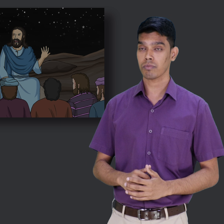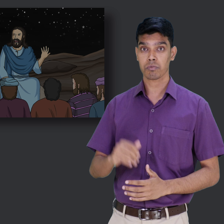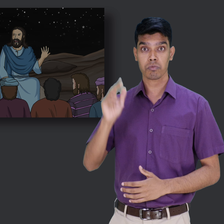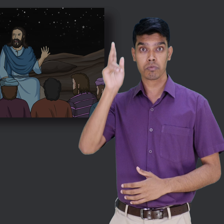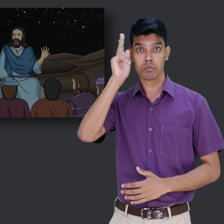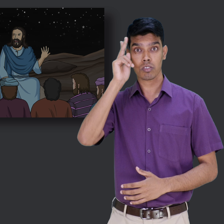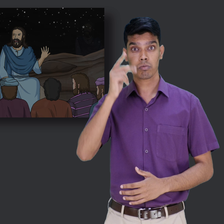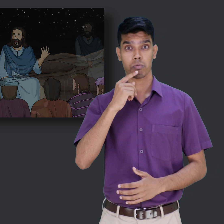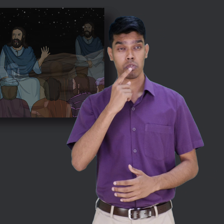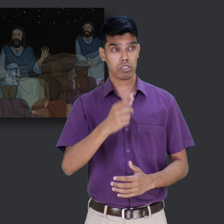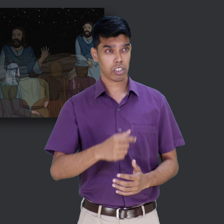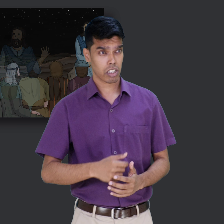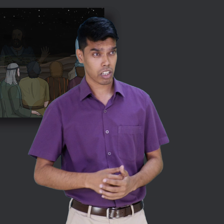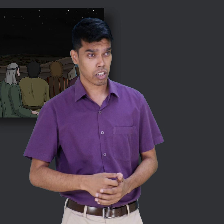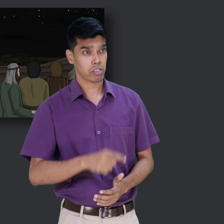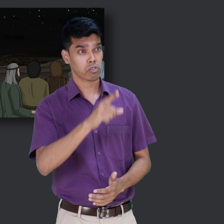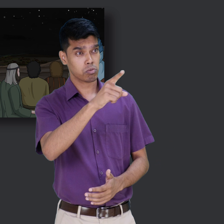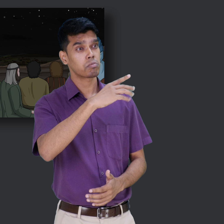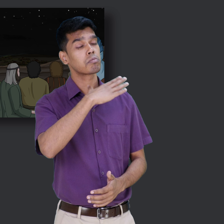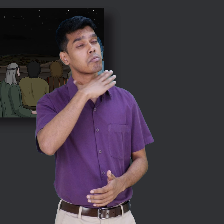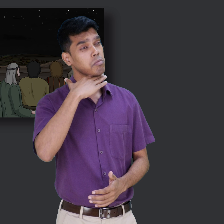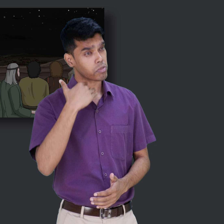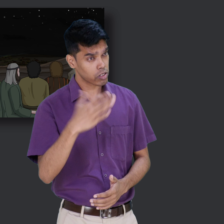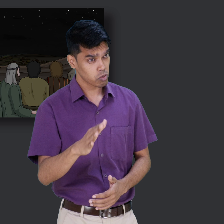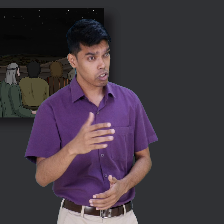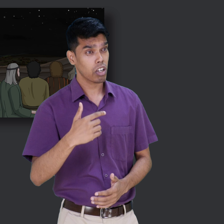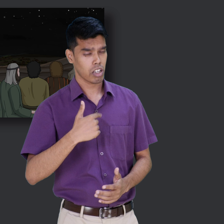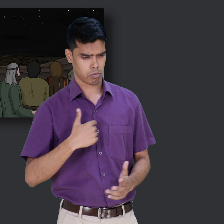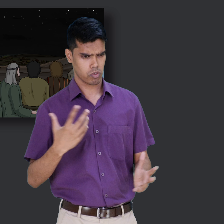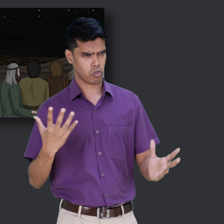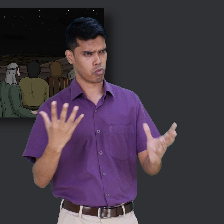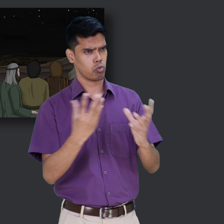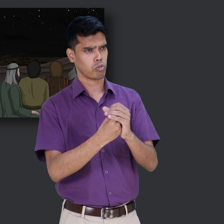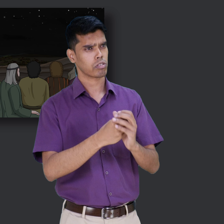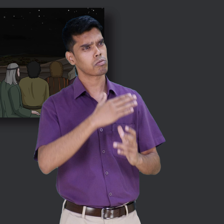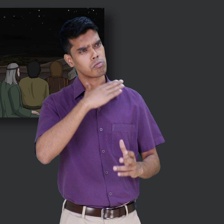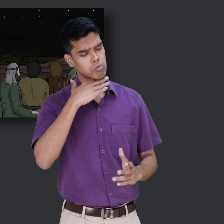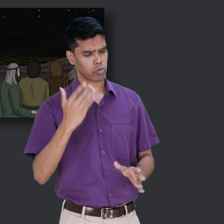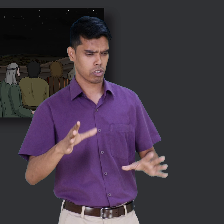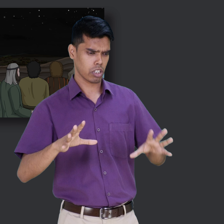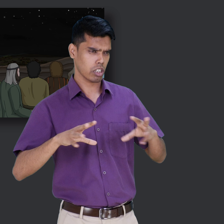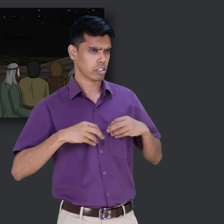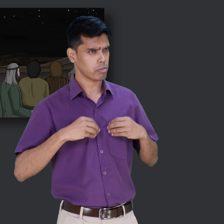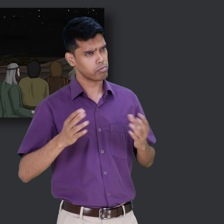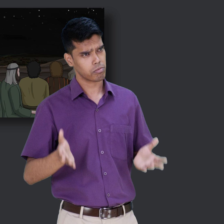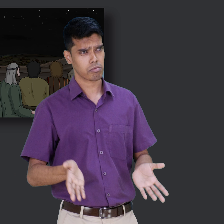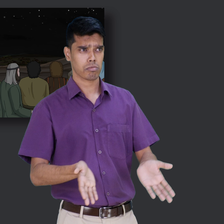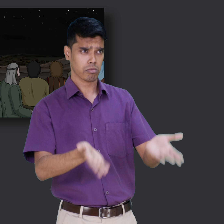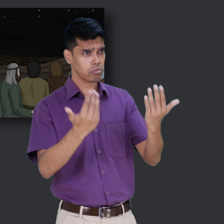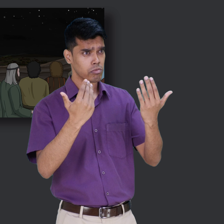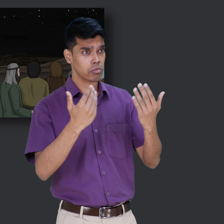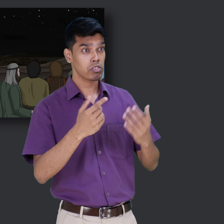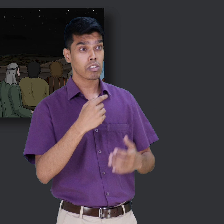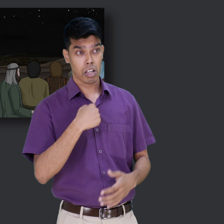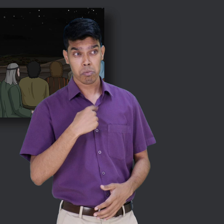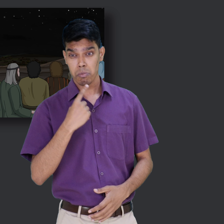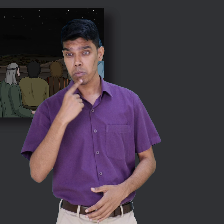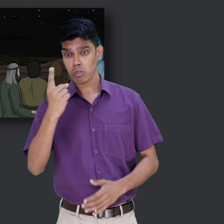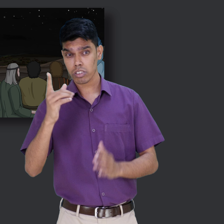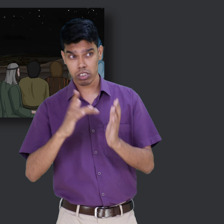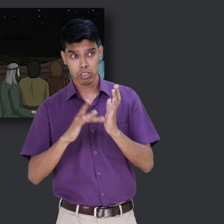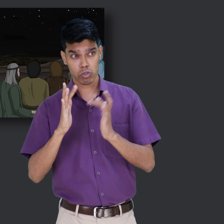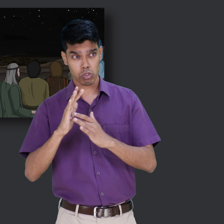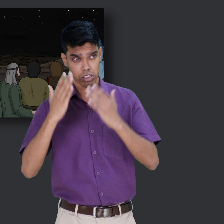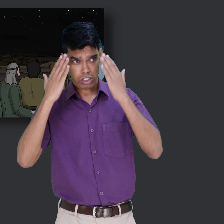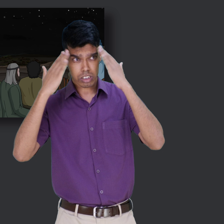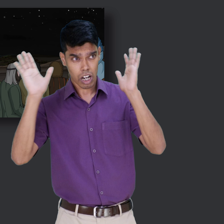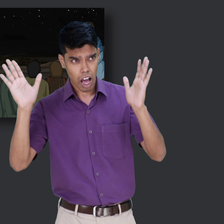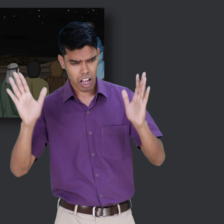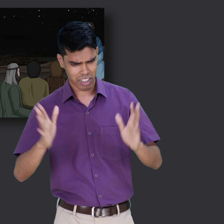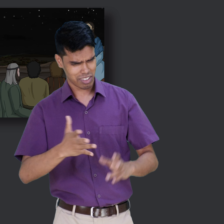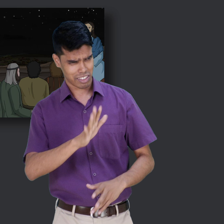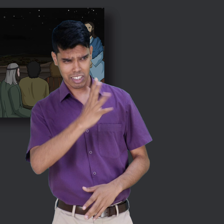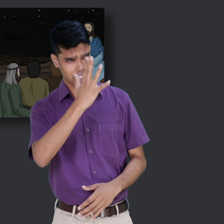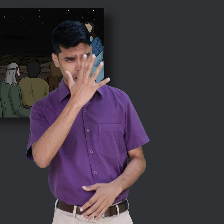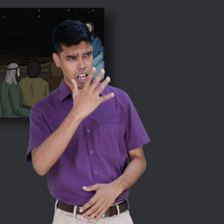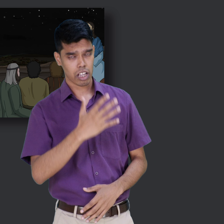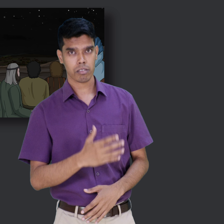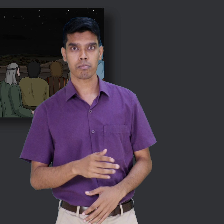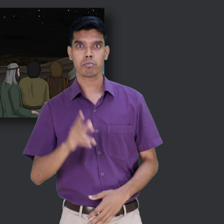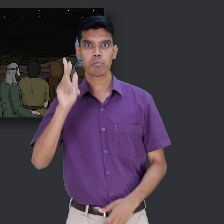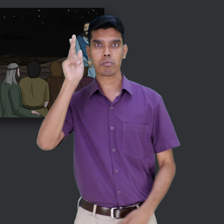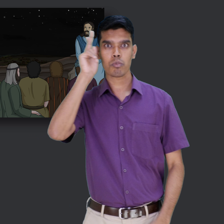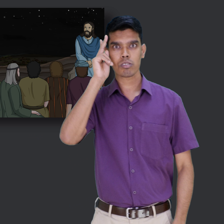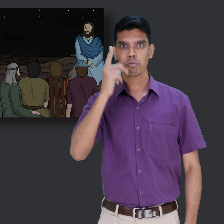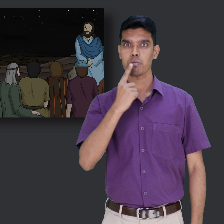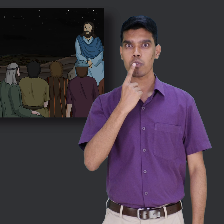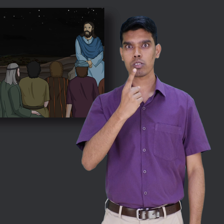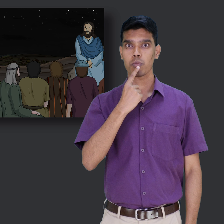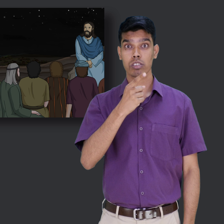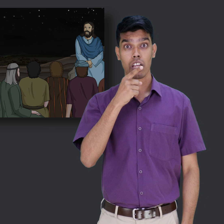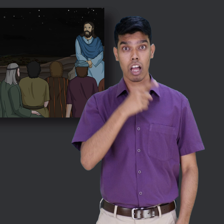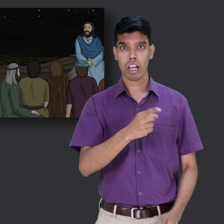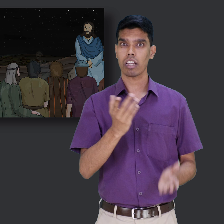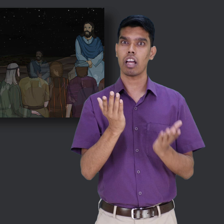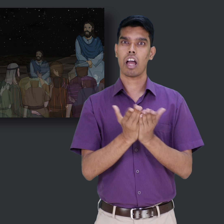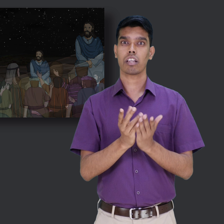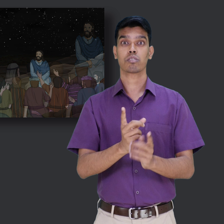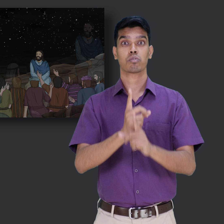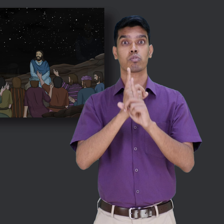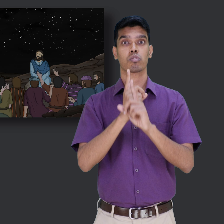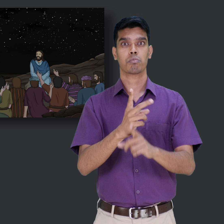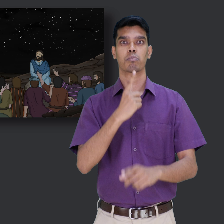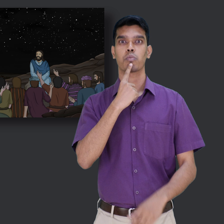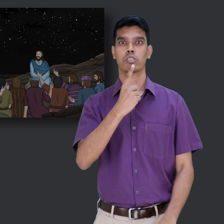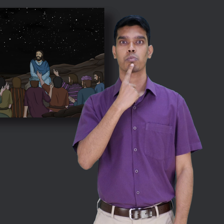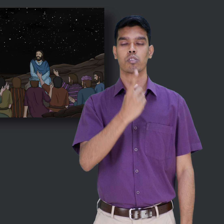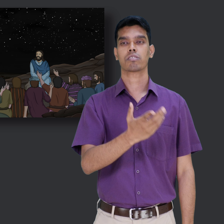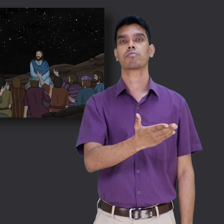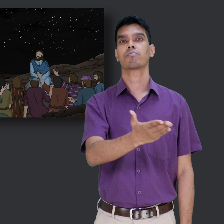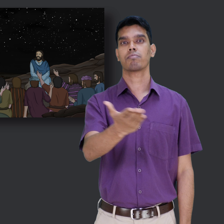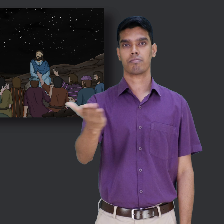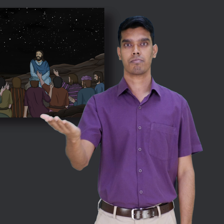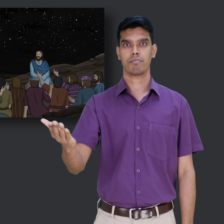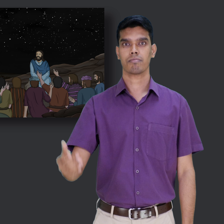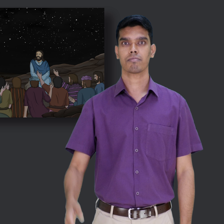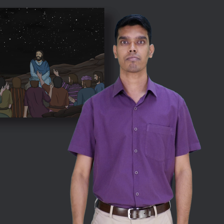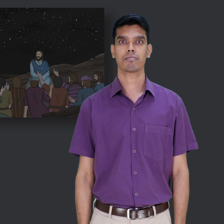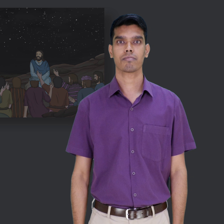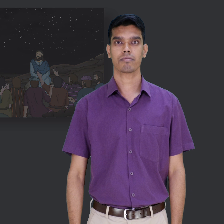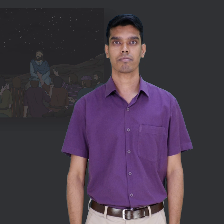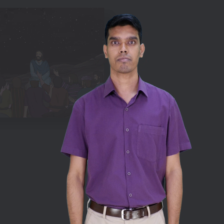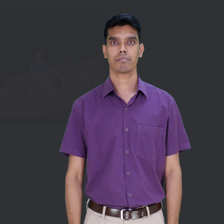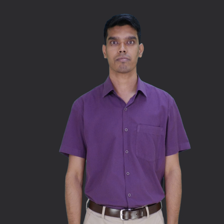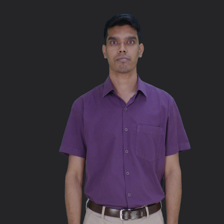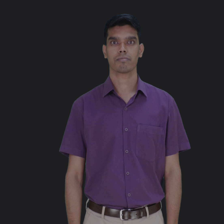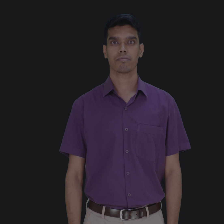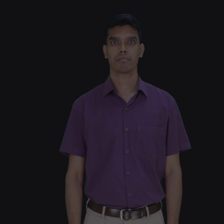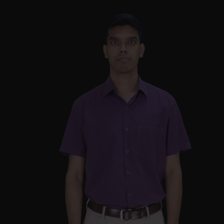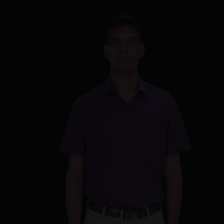Peter replied, “Even if I have to die with You, I will never deny You.” And all the other disciples said the same thing.